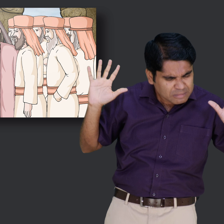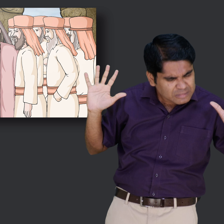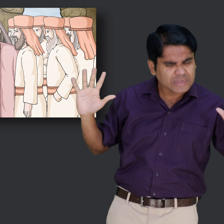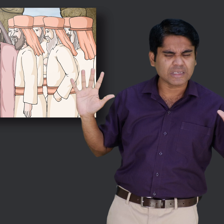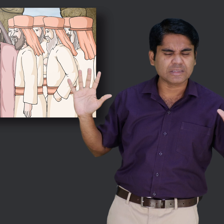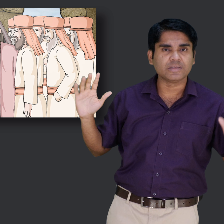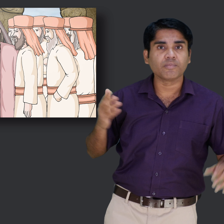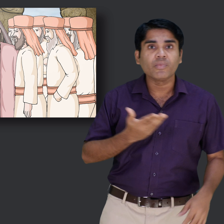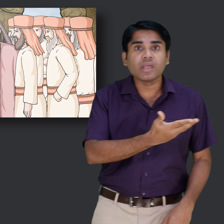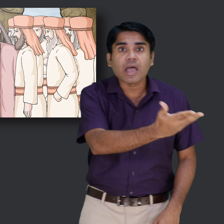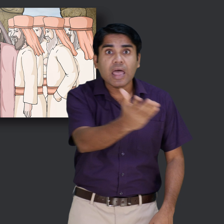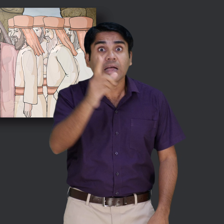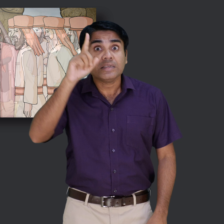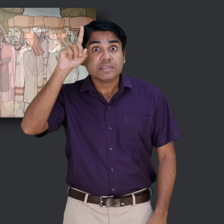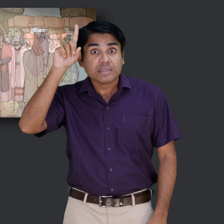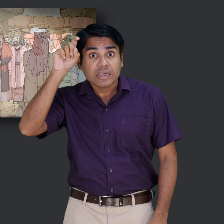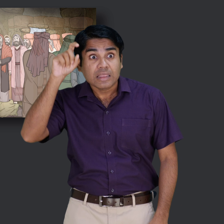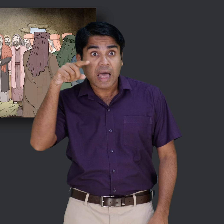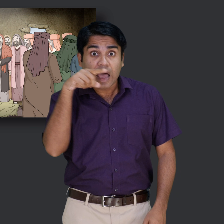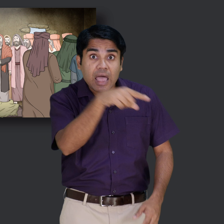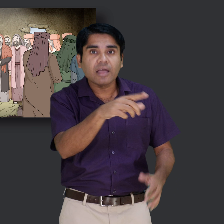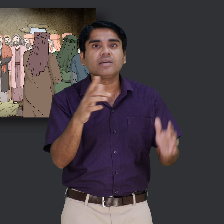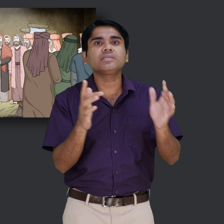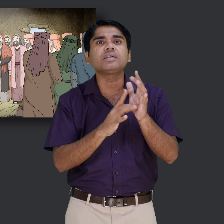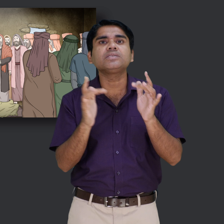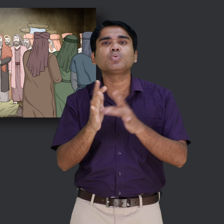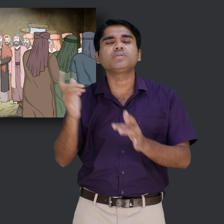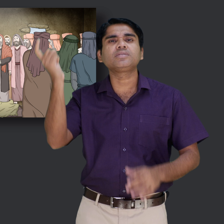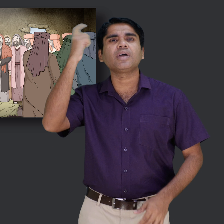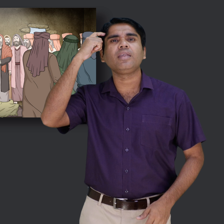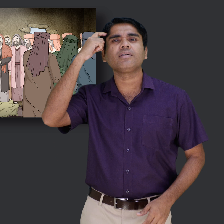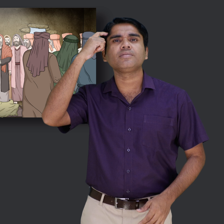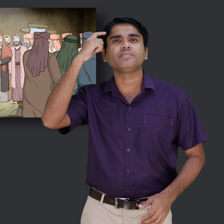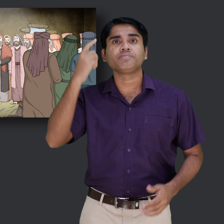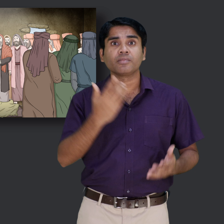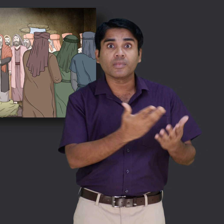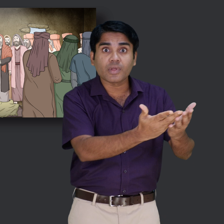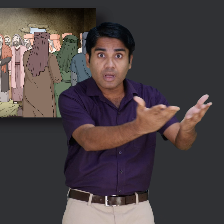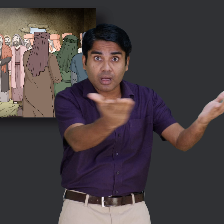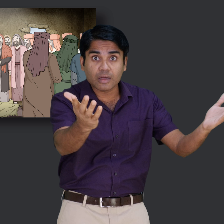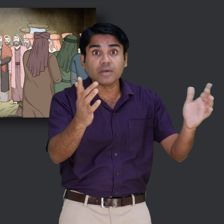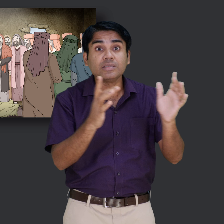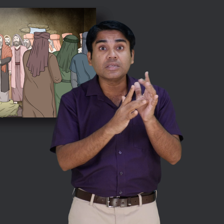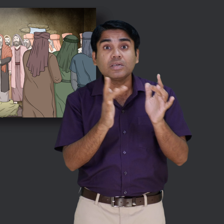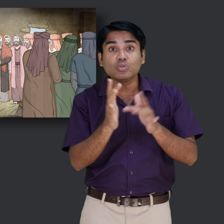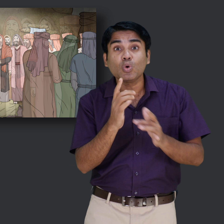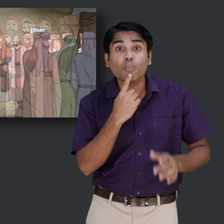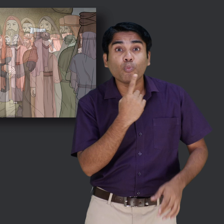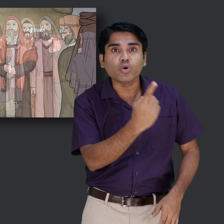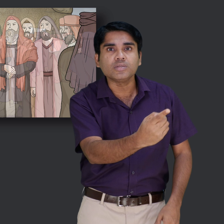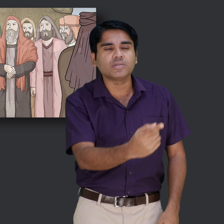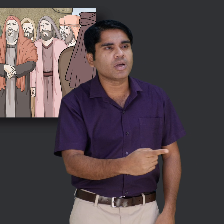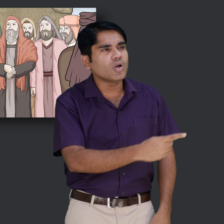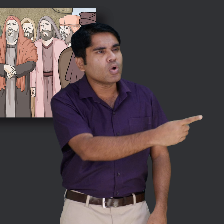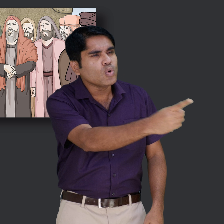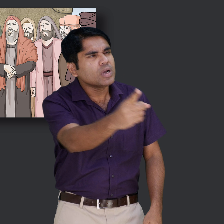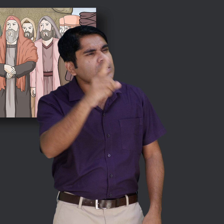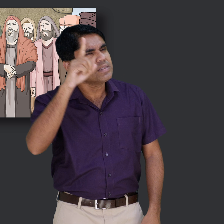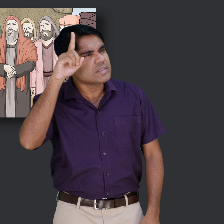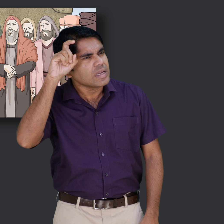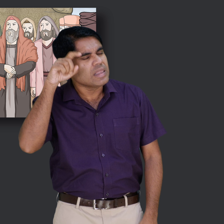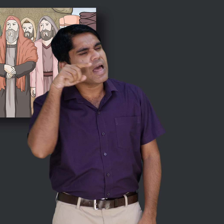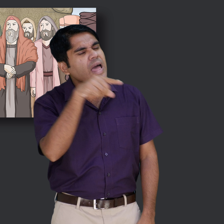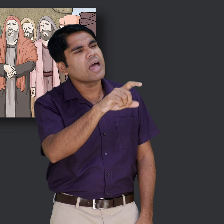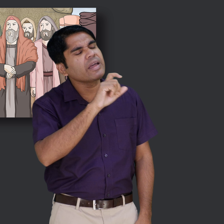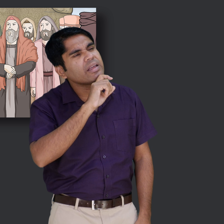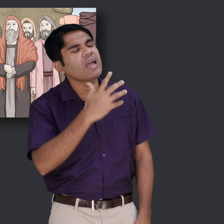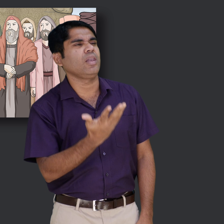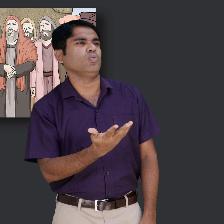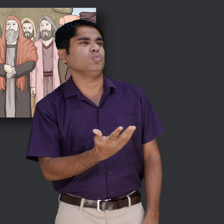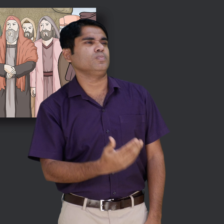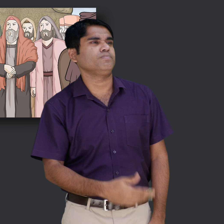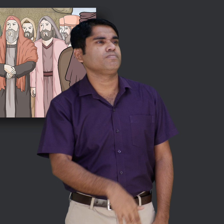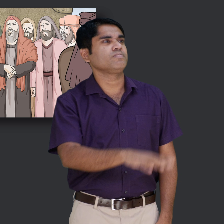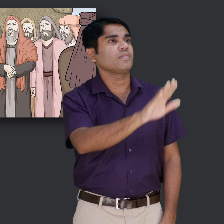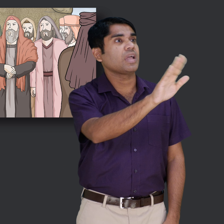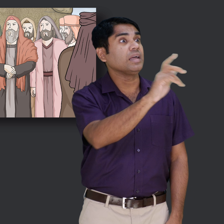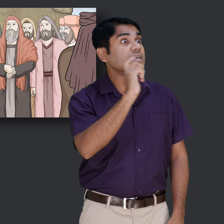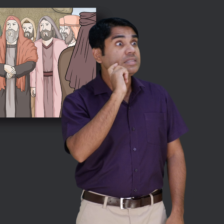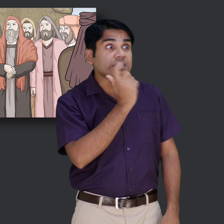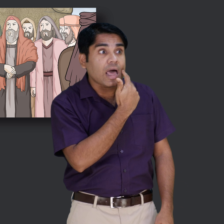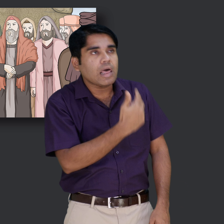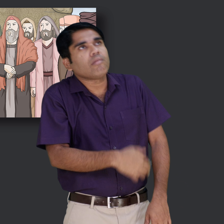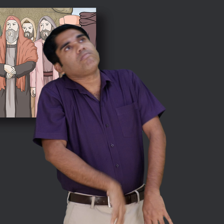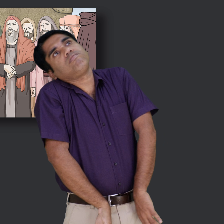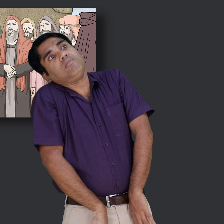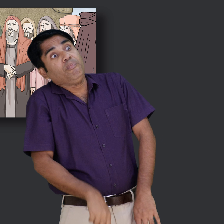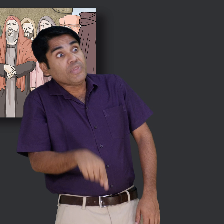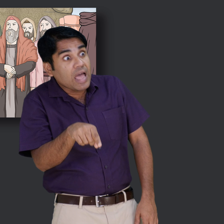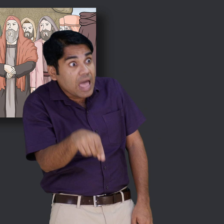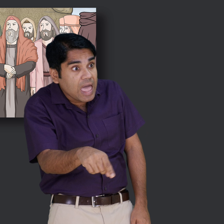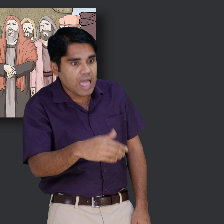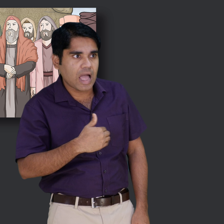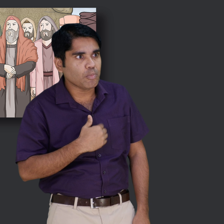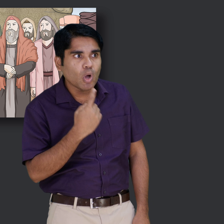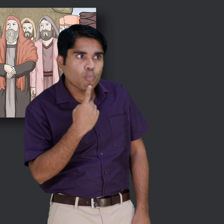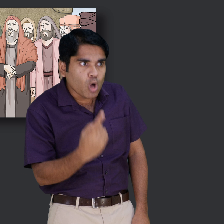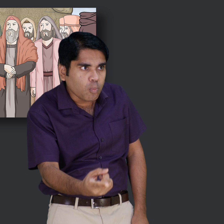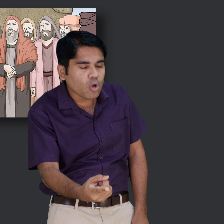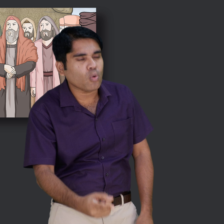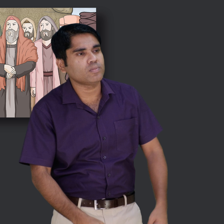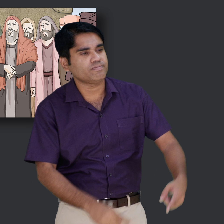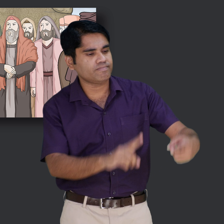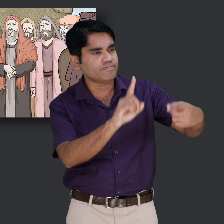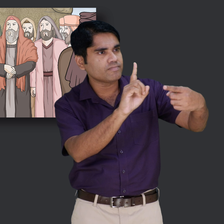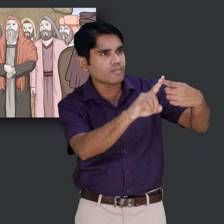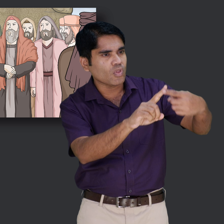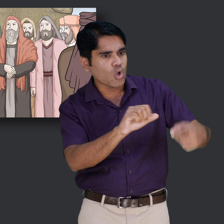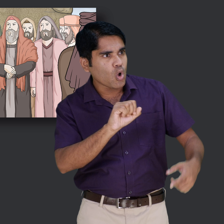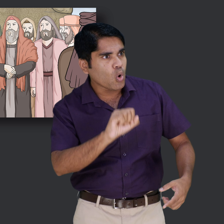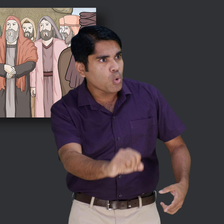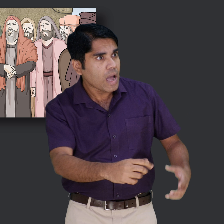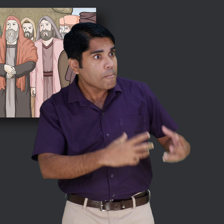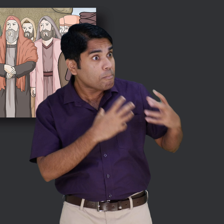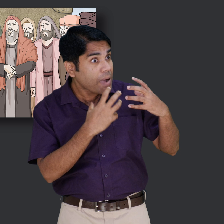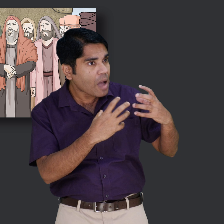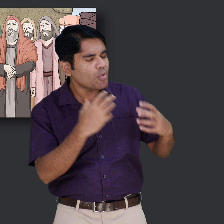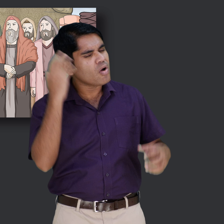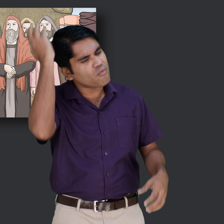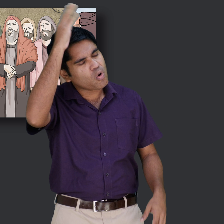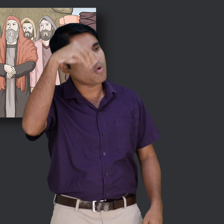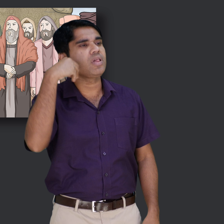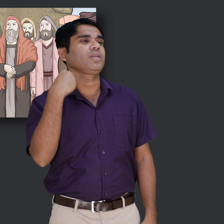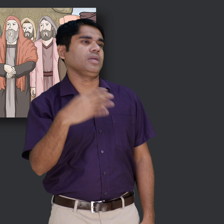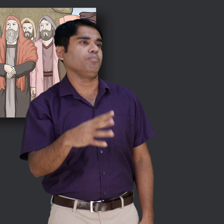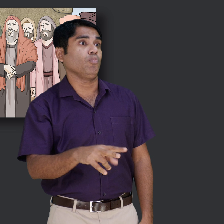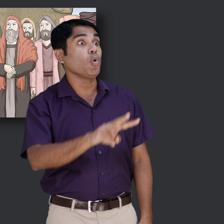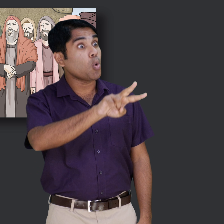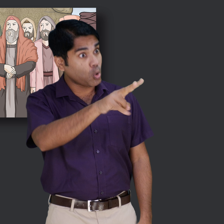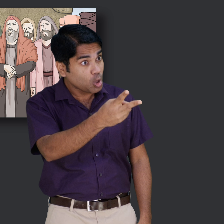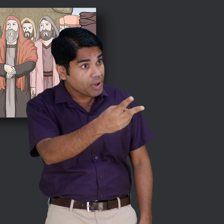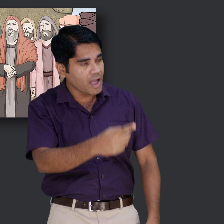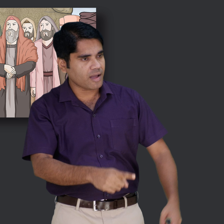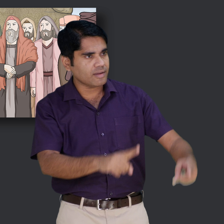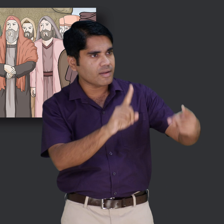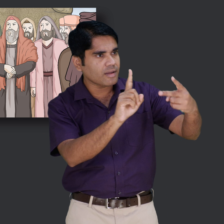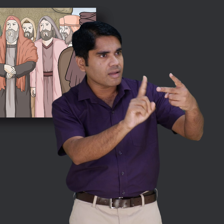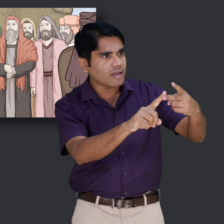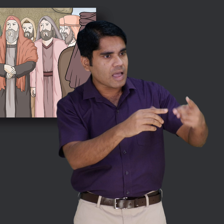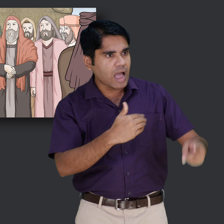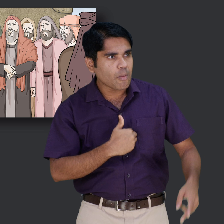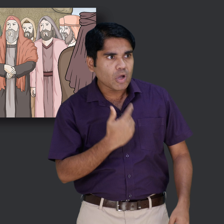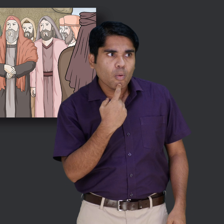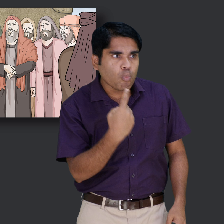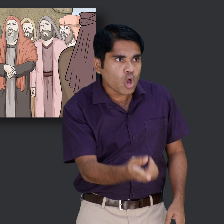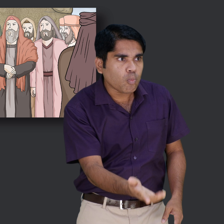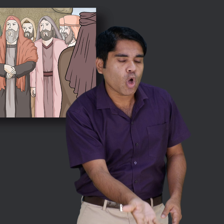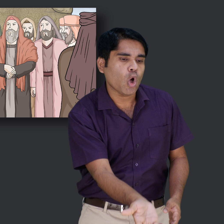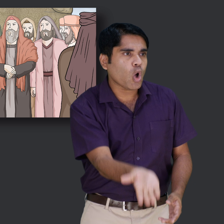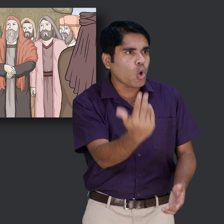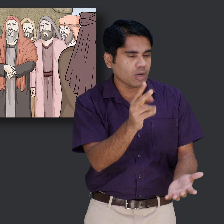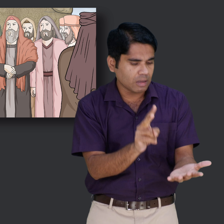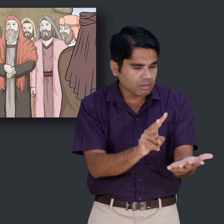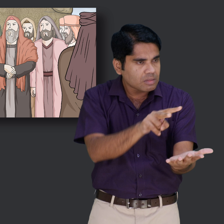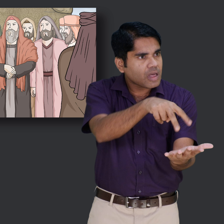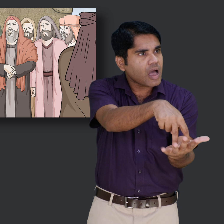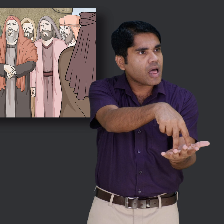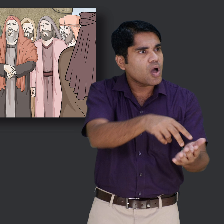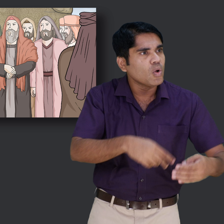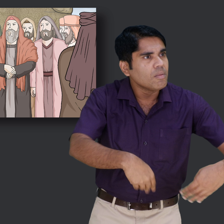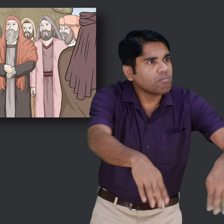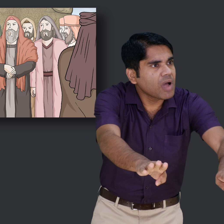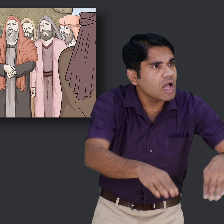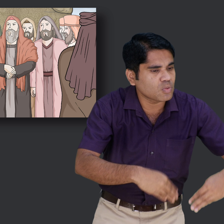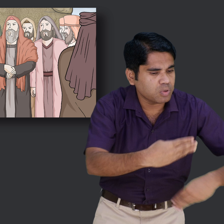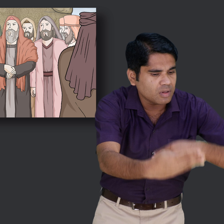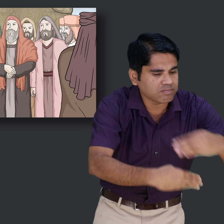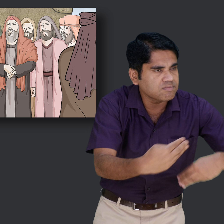At once Jesus knew in His spirit that they were thinking this way within themselves. “Why are you thinking these things in your hearts?” He asked.